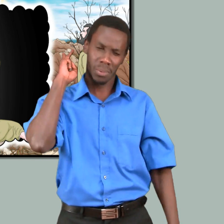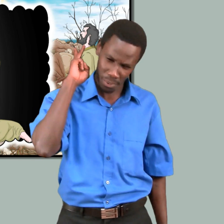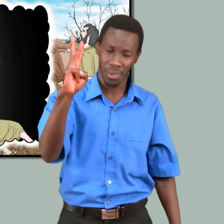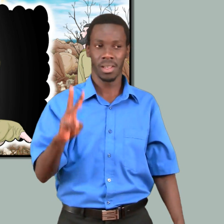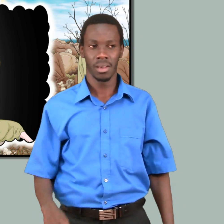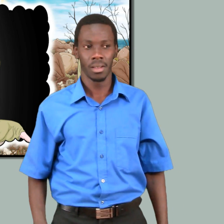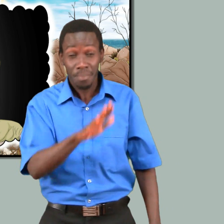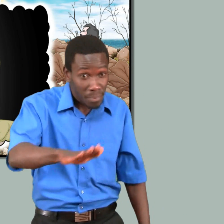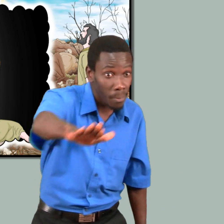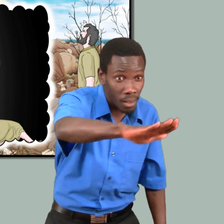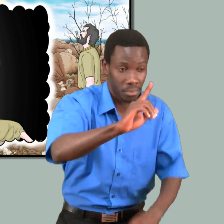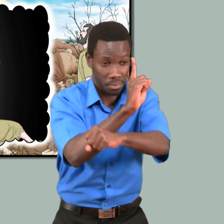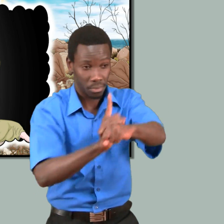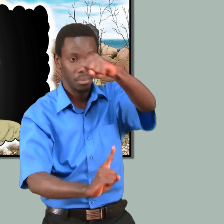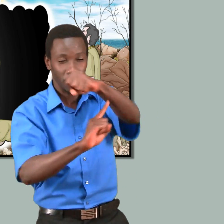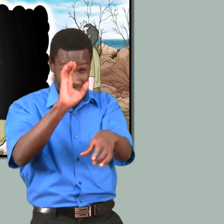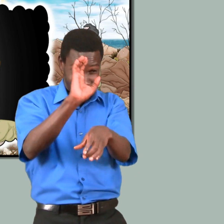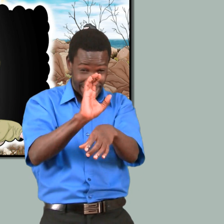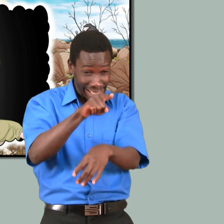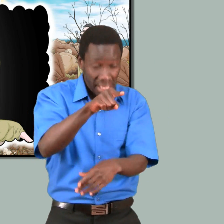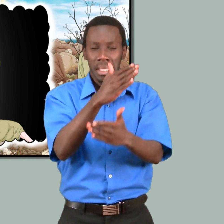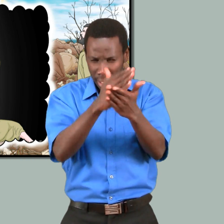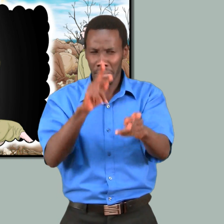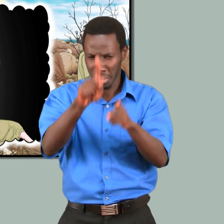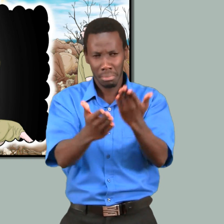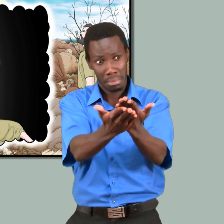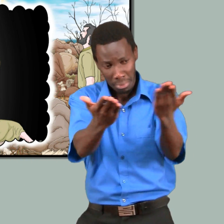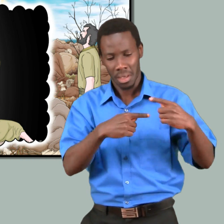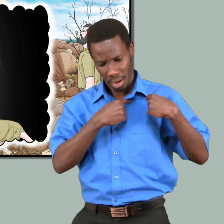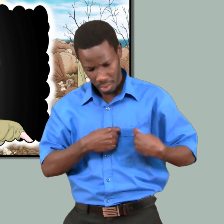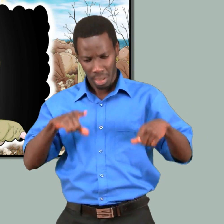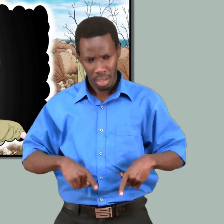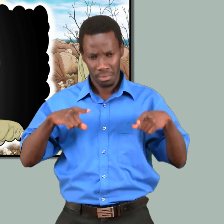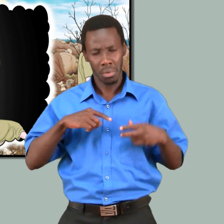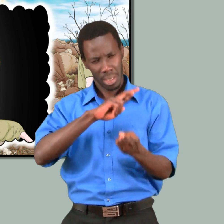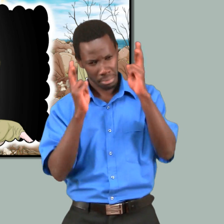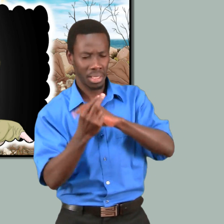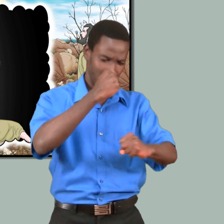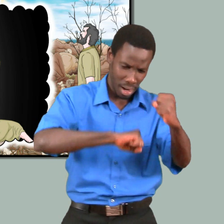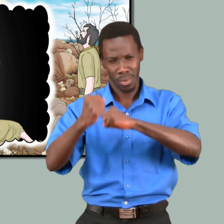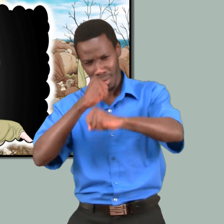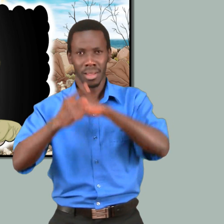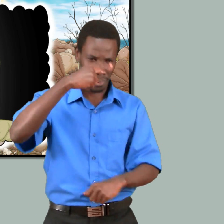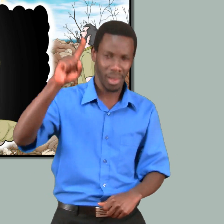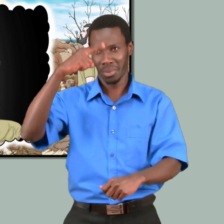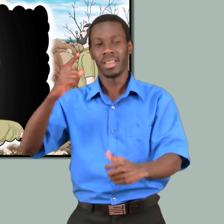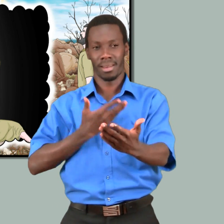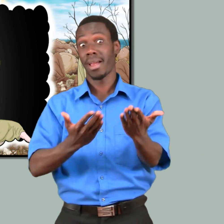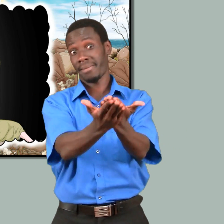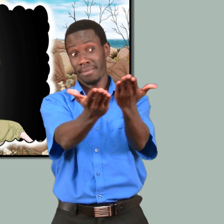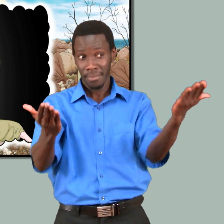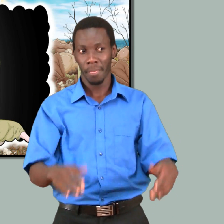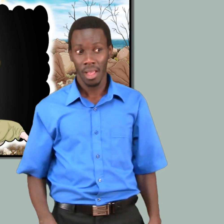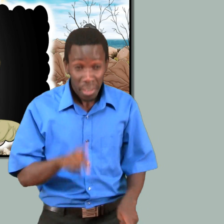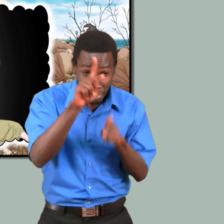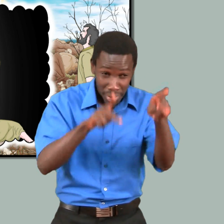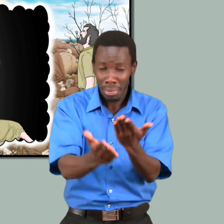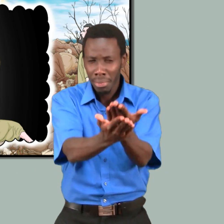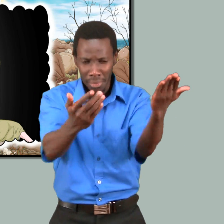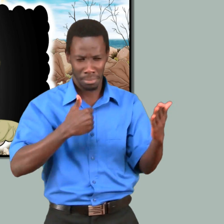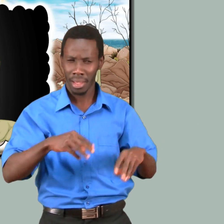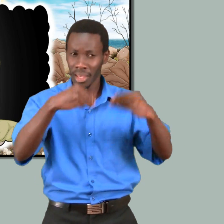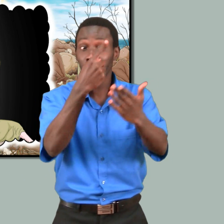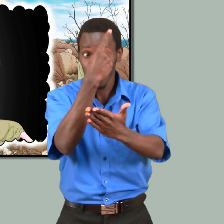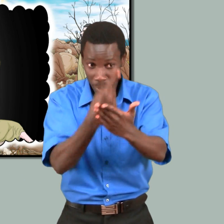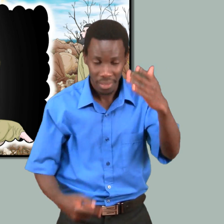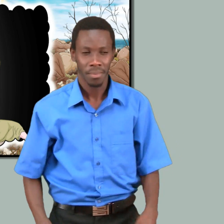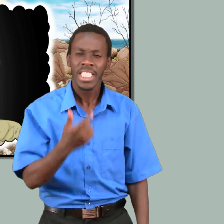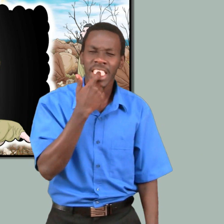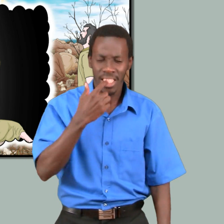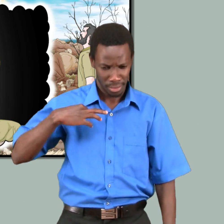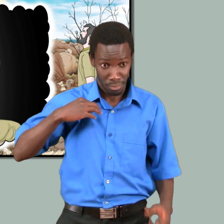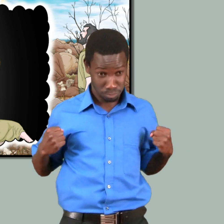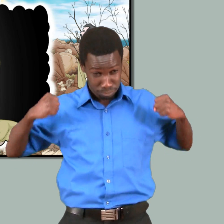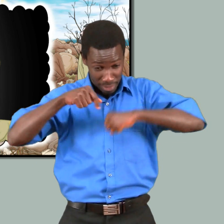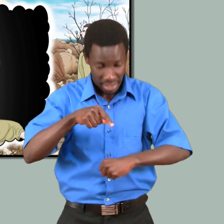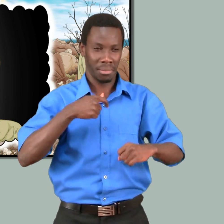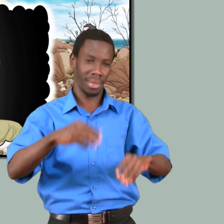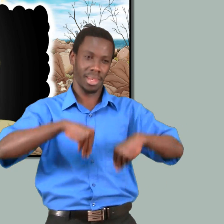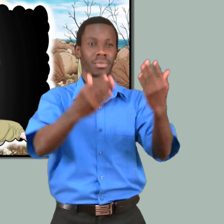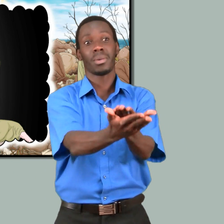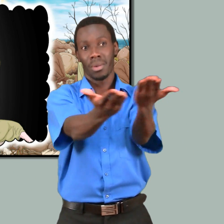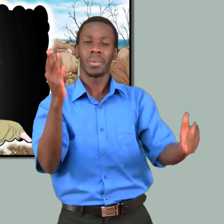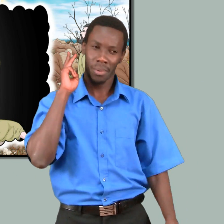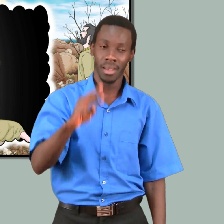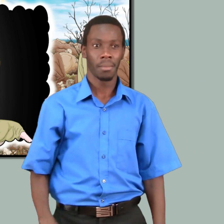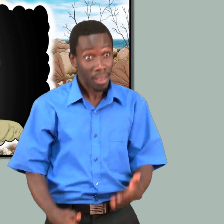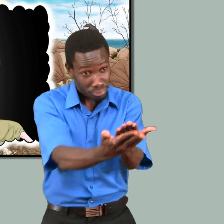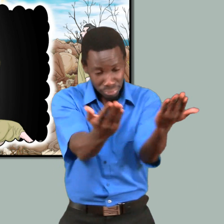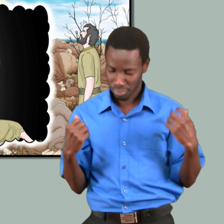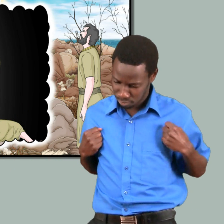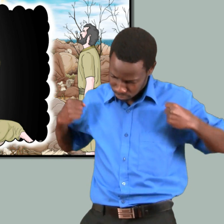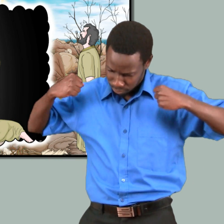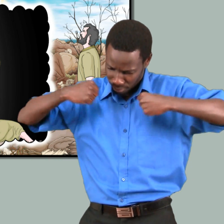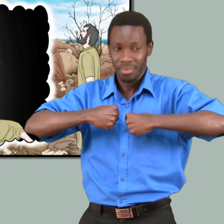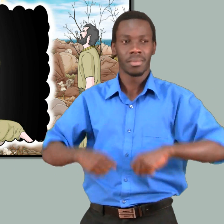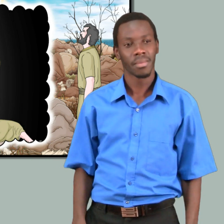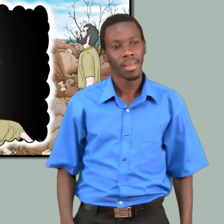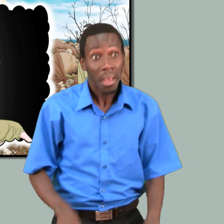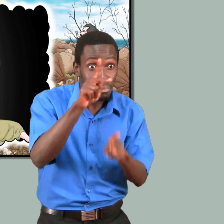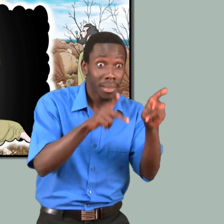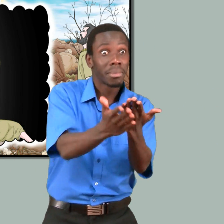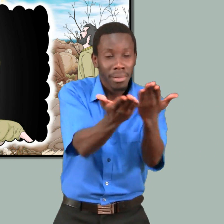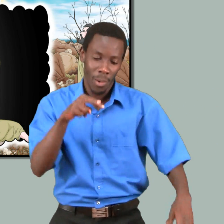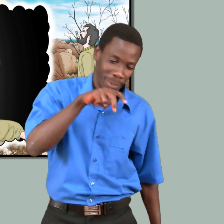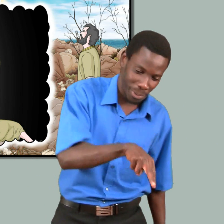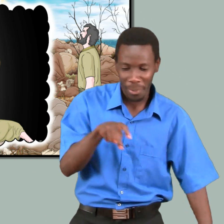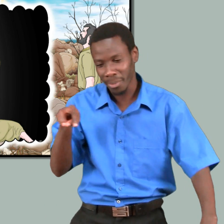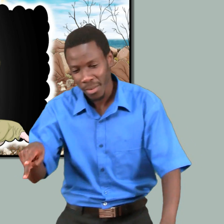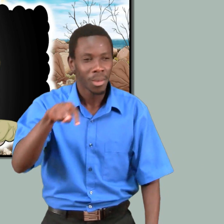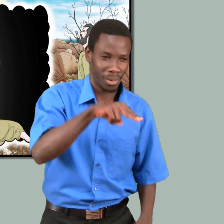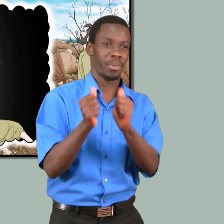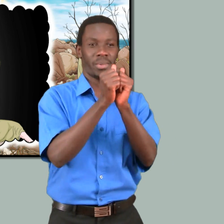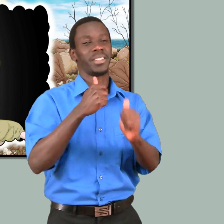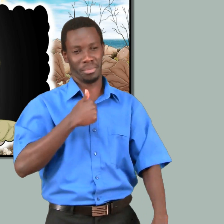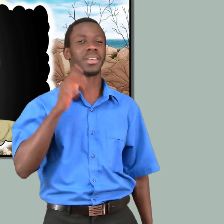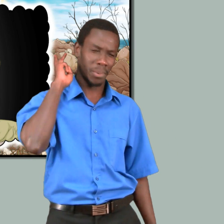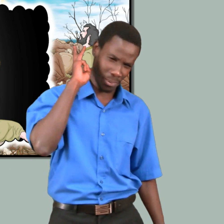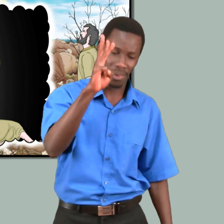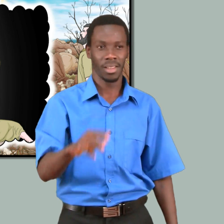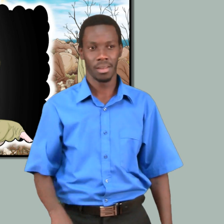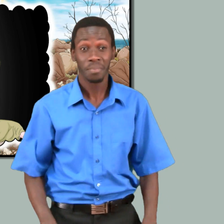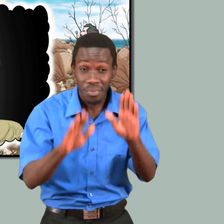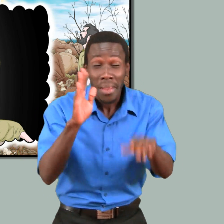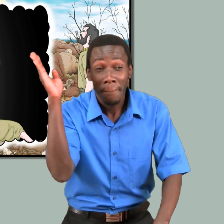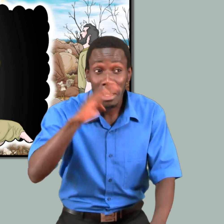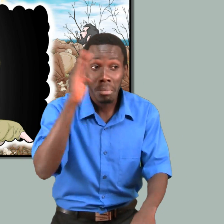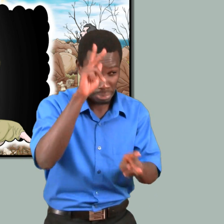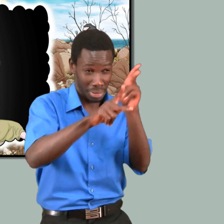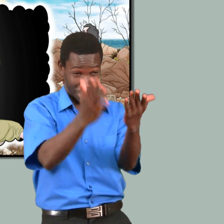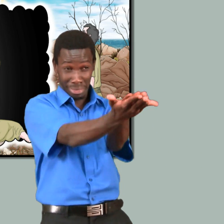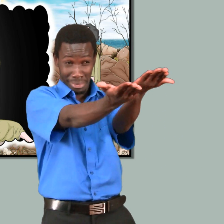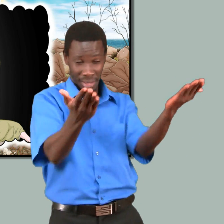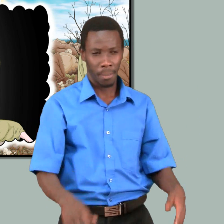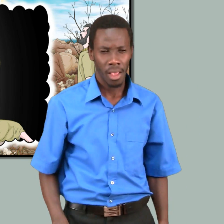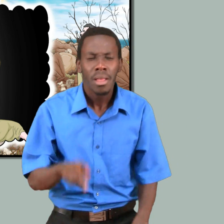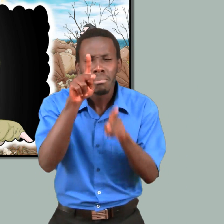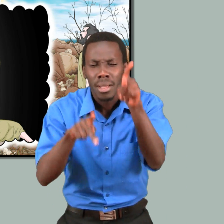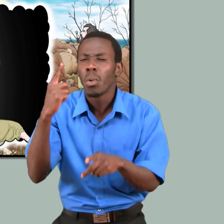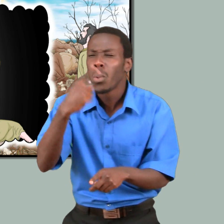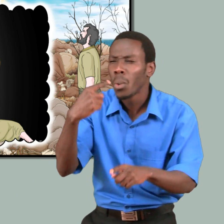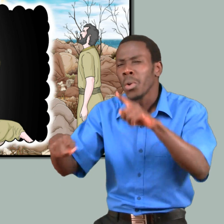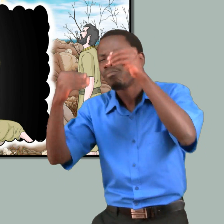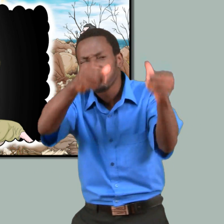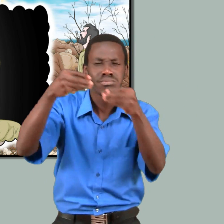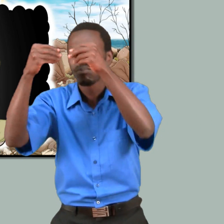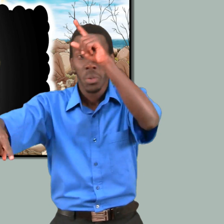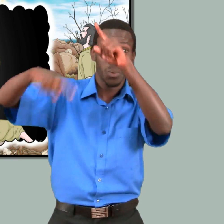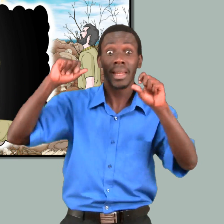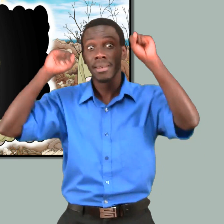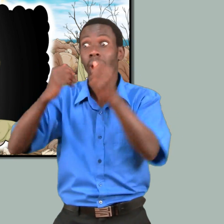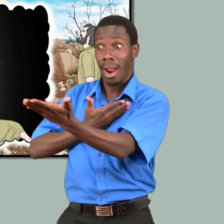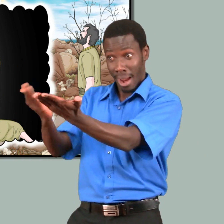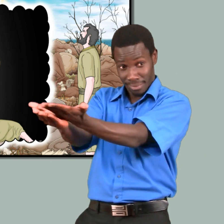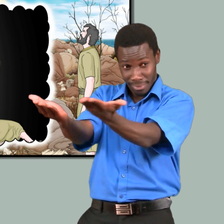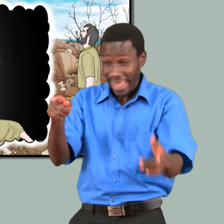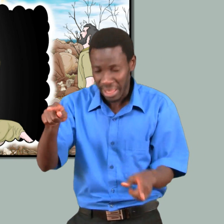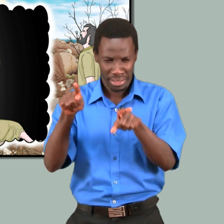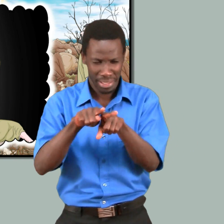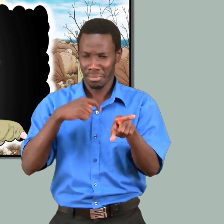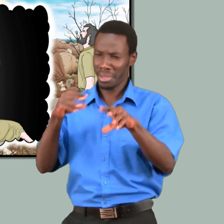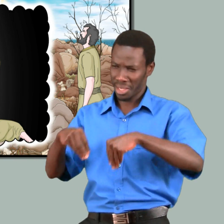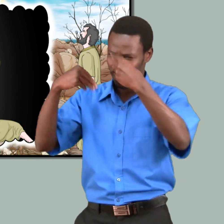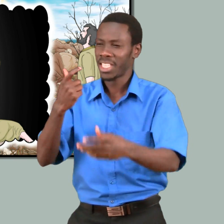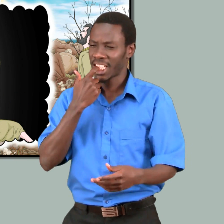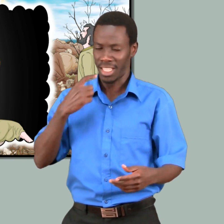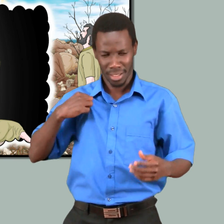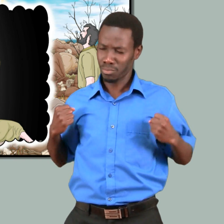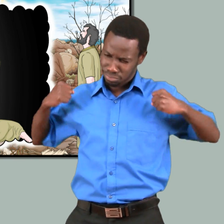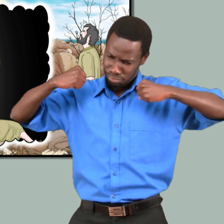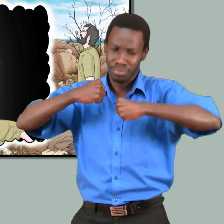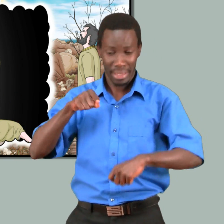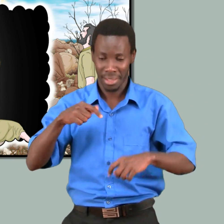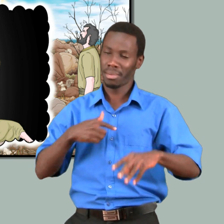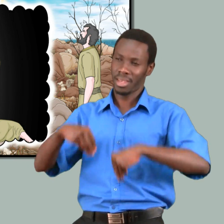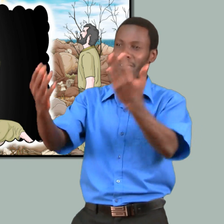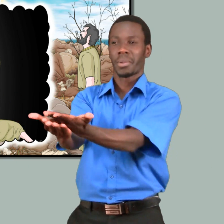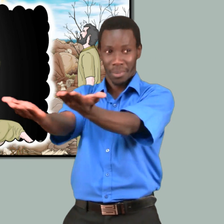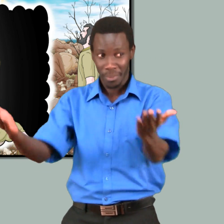But you do have a few people in Sardis who have not soiled their garments, and because they are worthy, they will walk with Me in white.